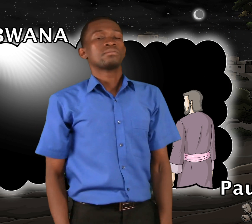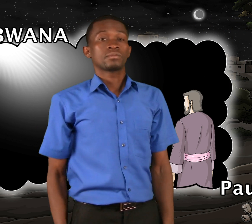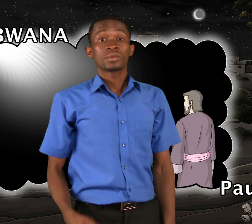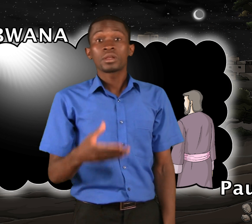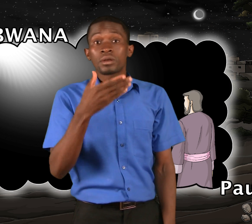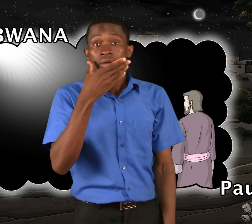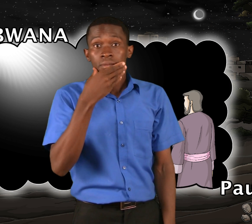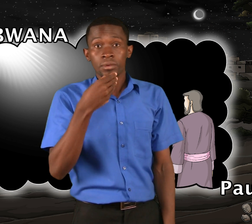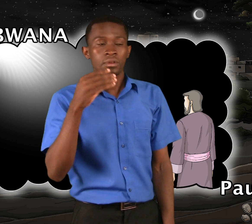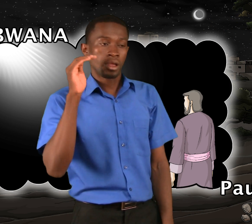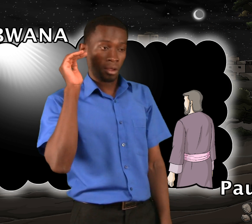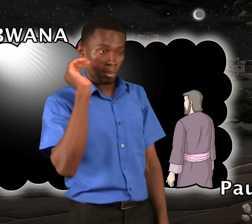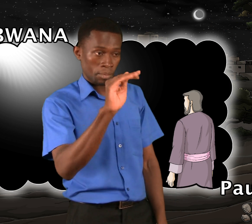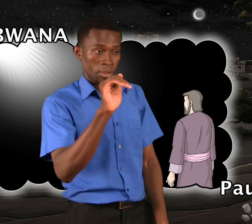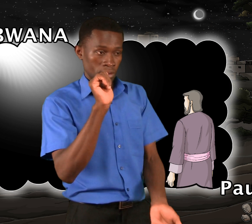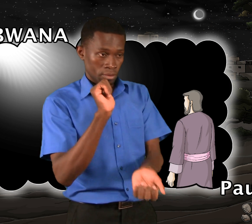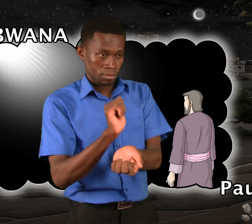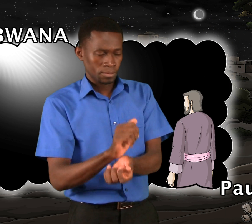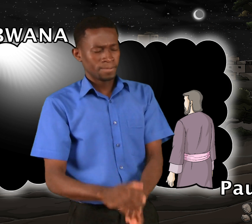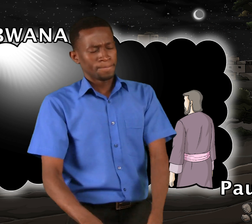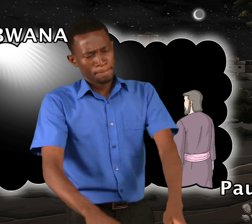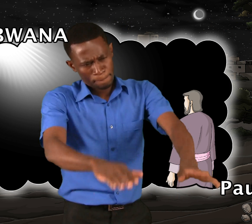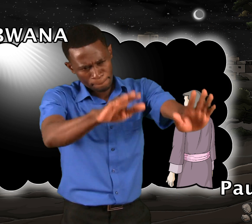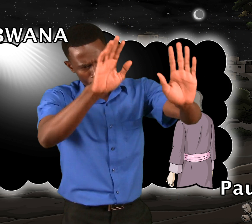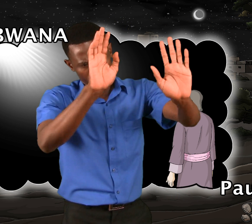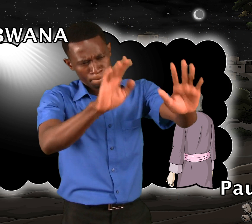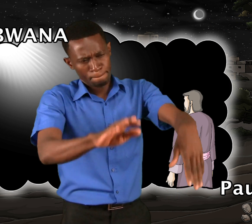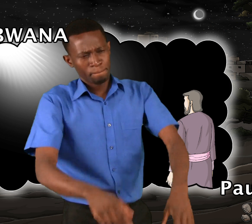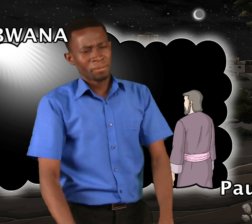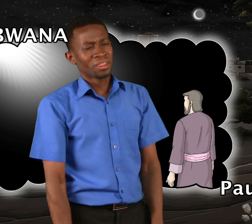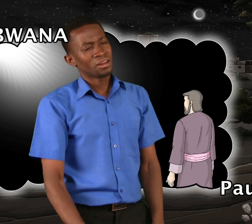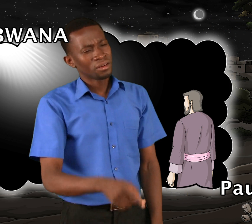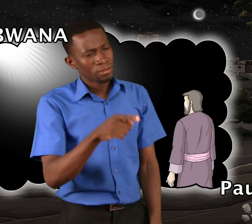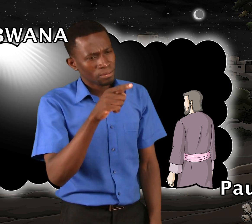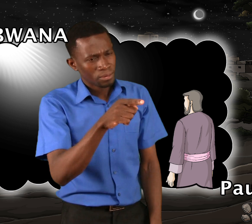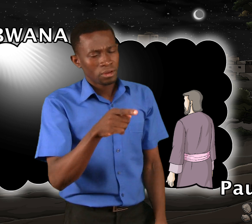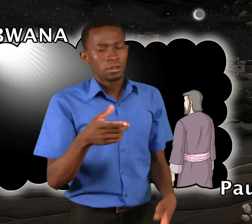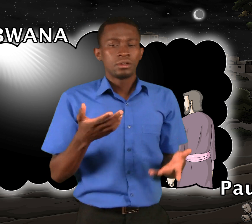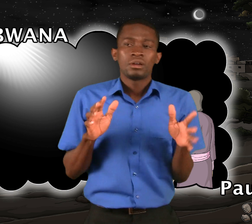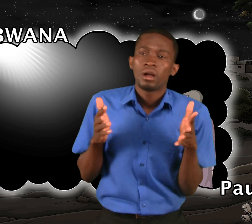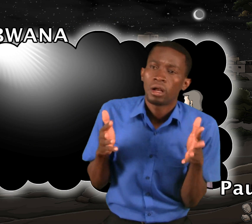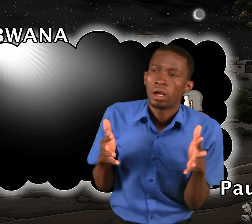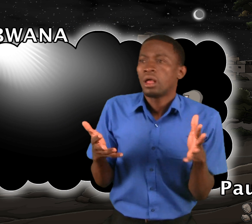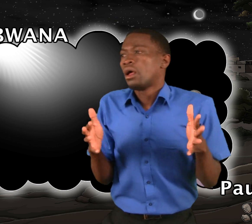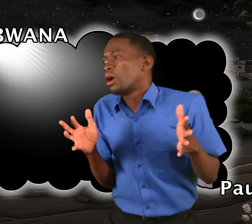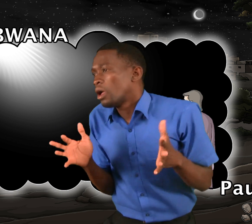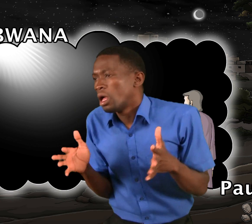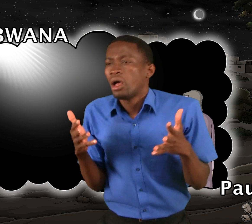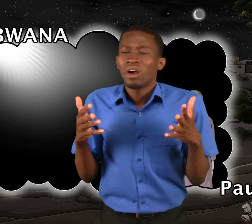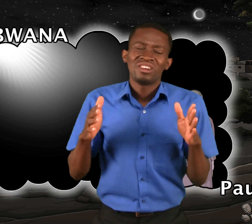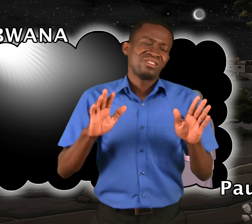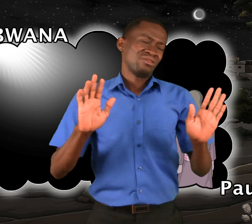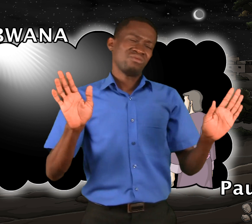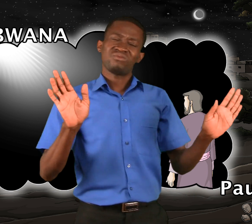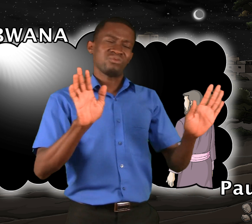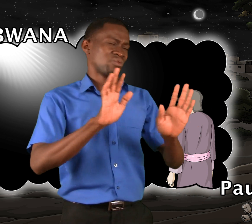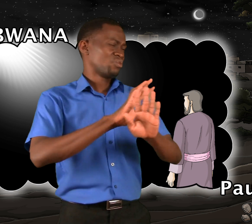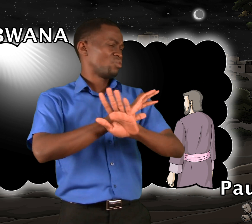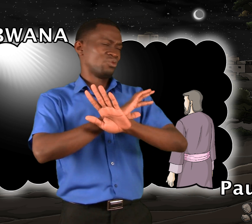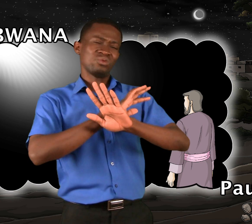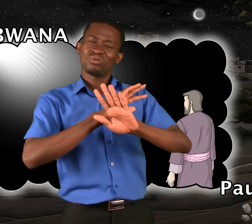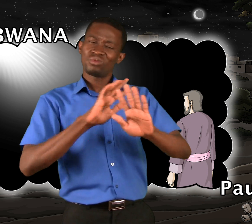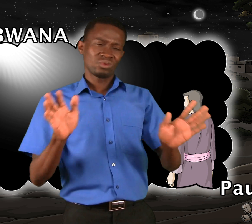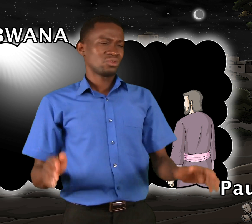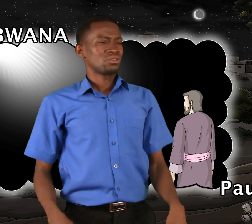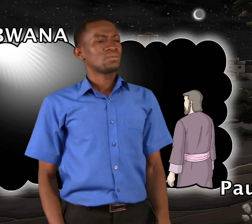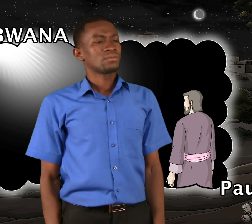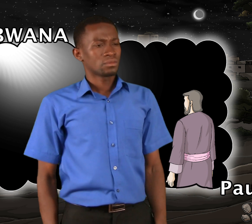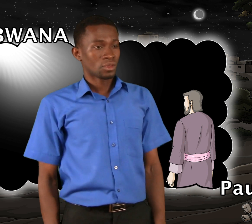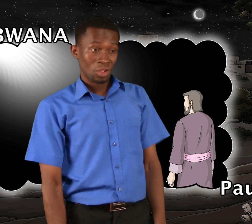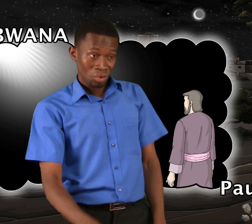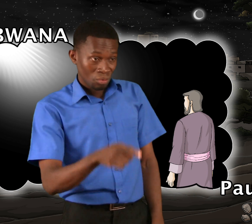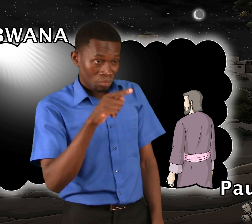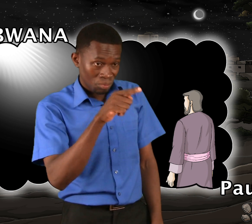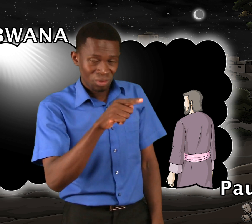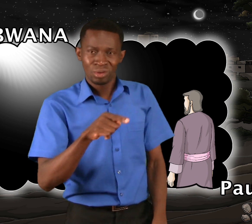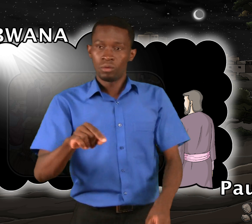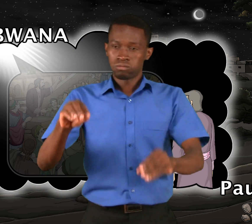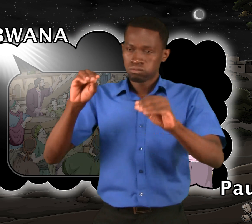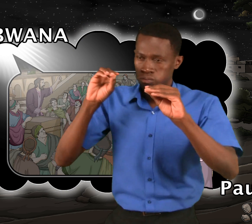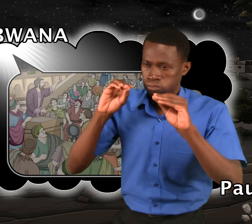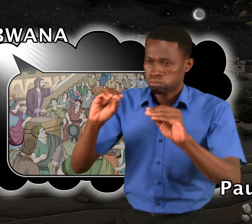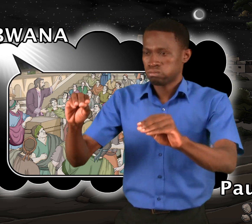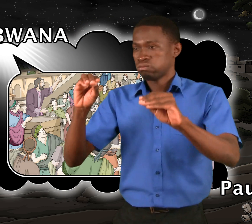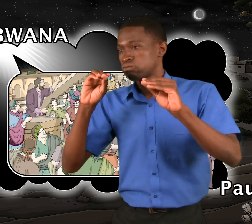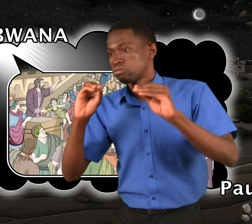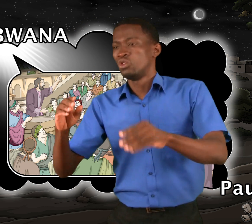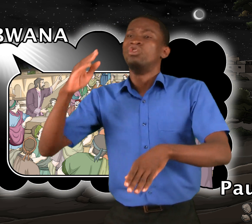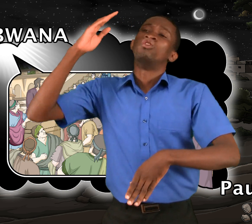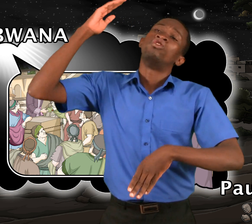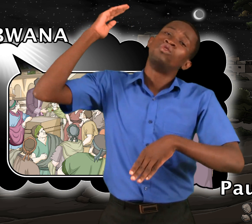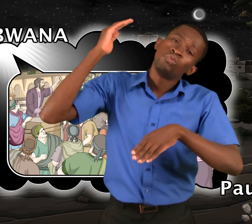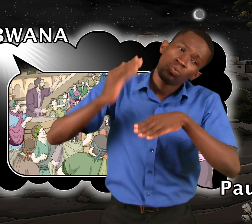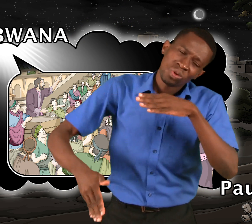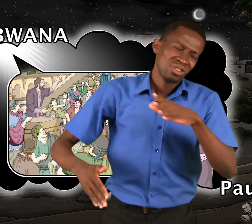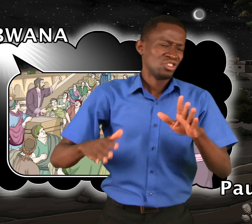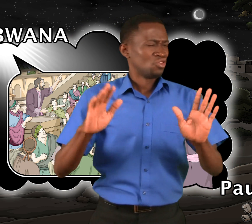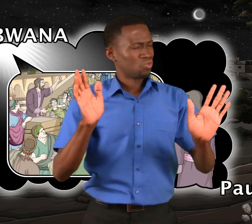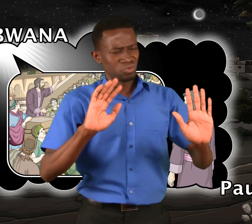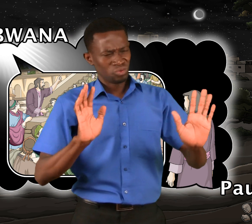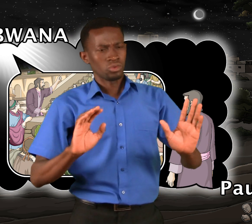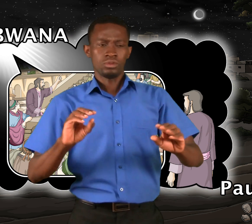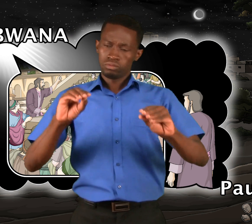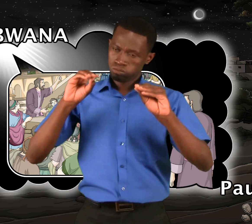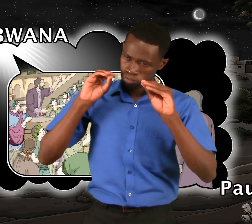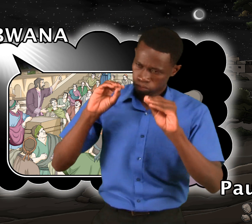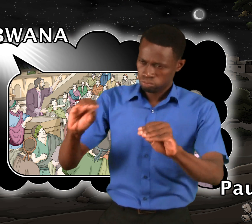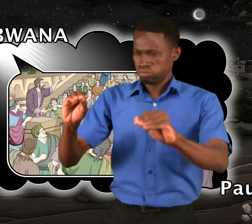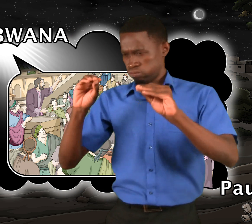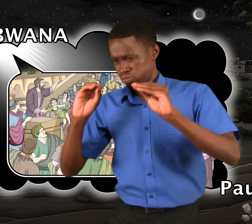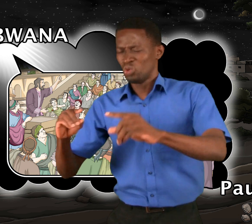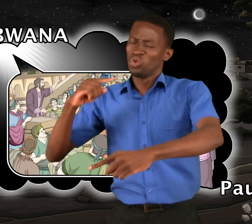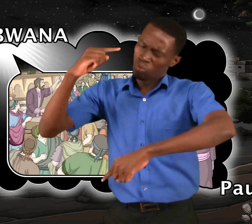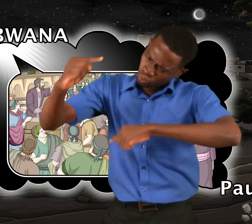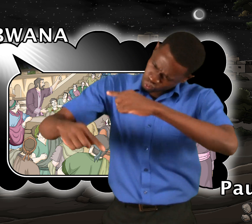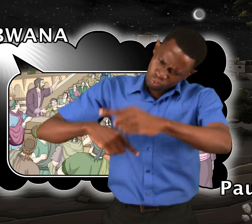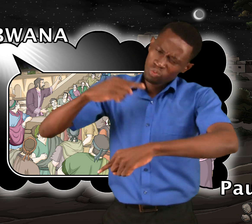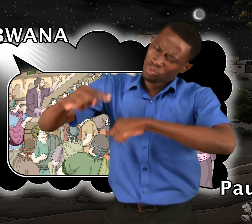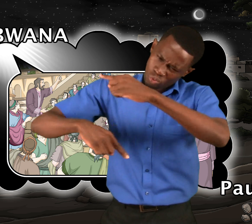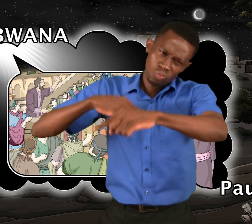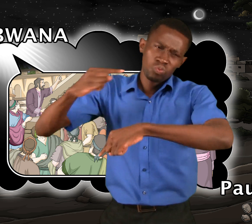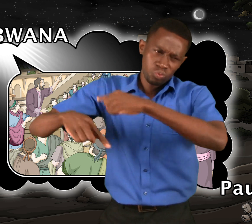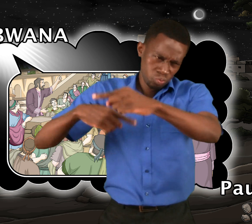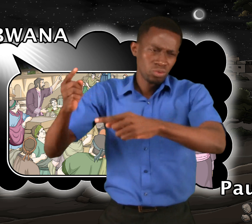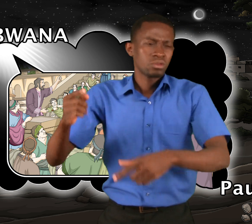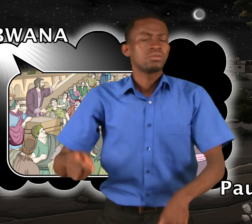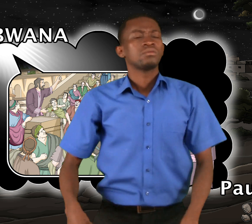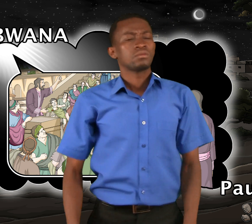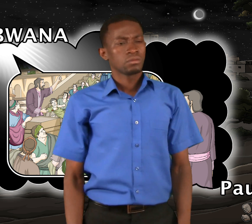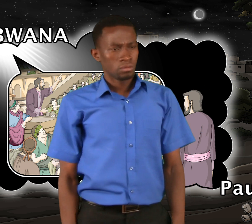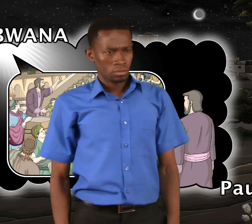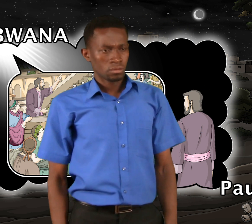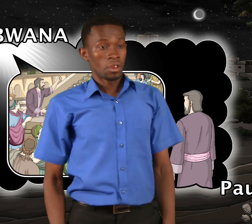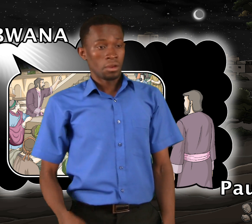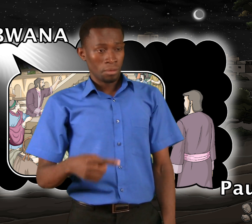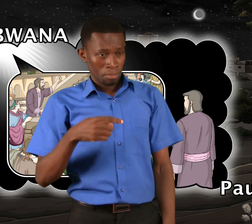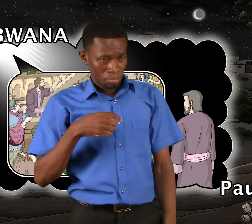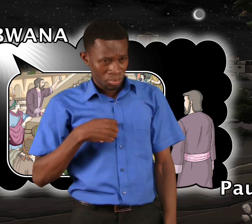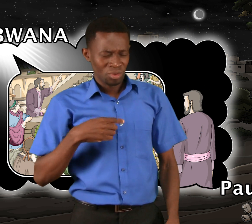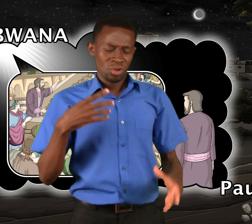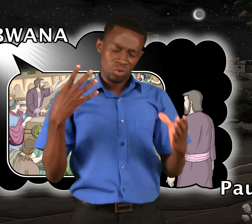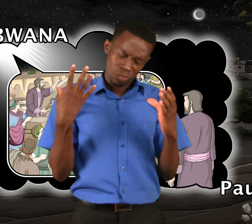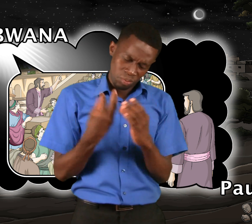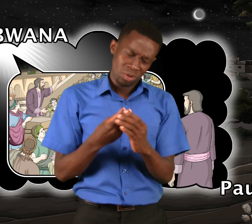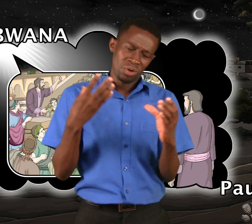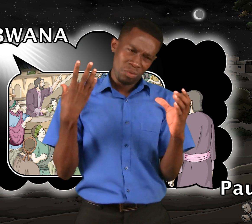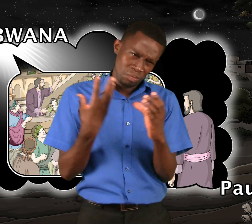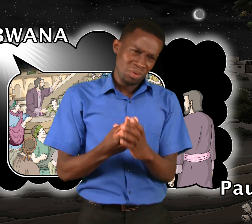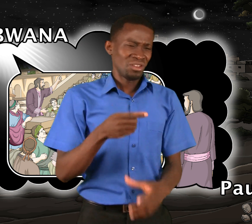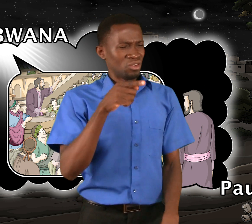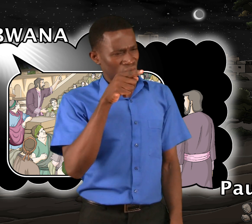keep on speaking; do not be silent.